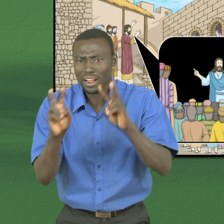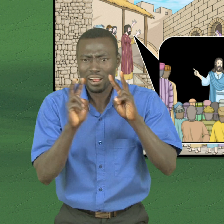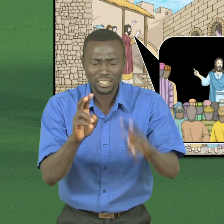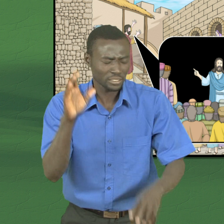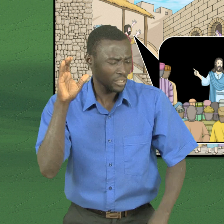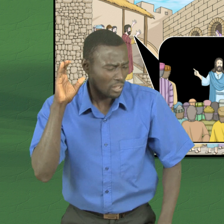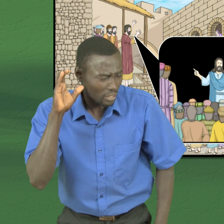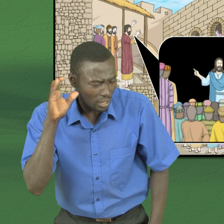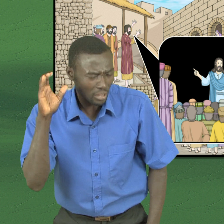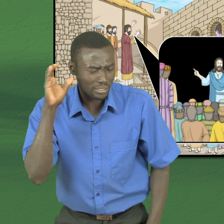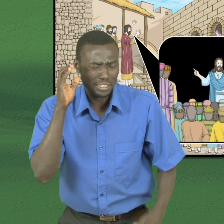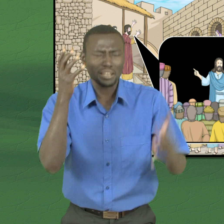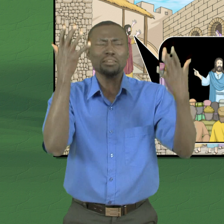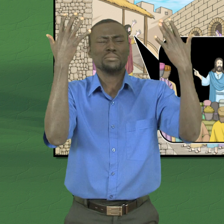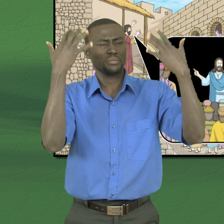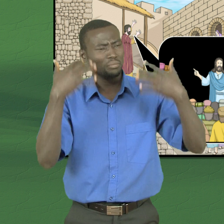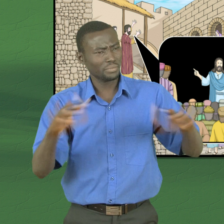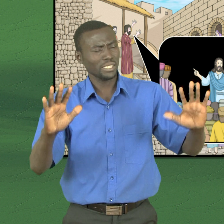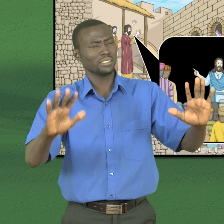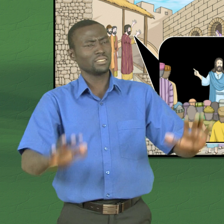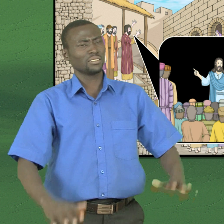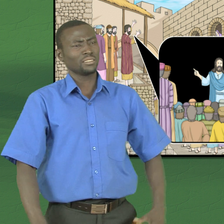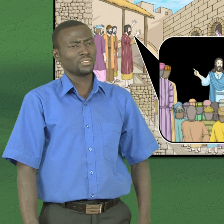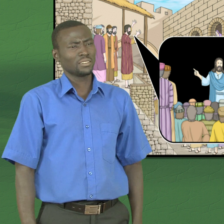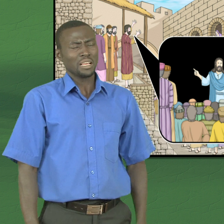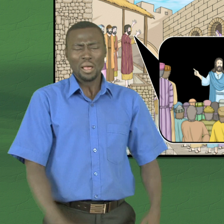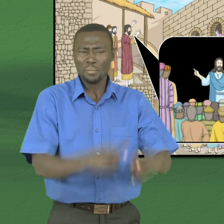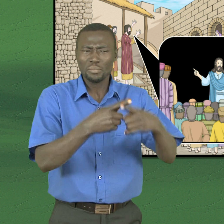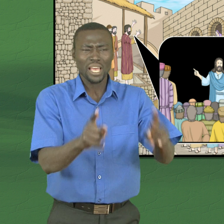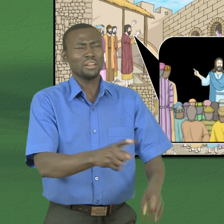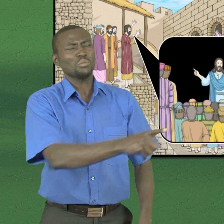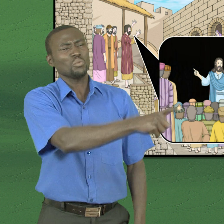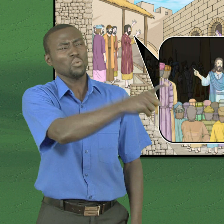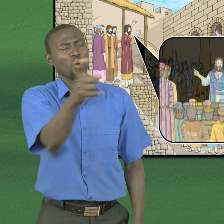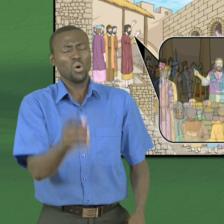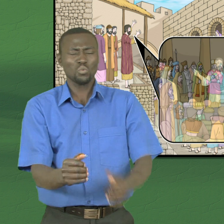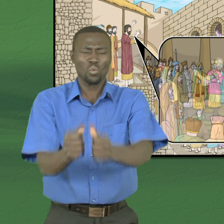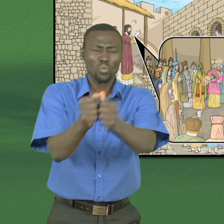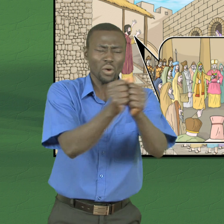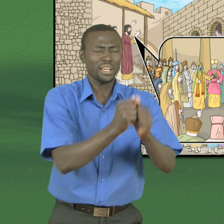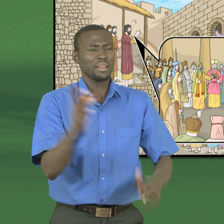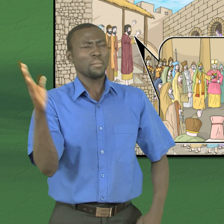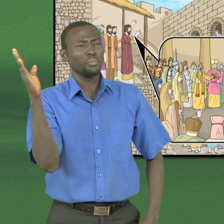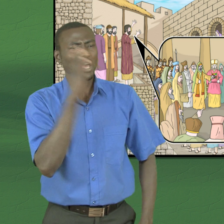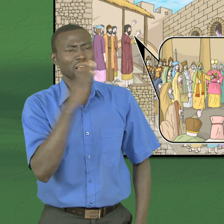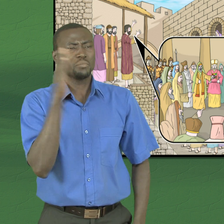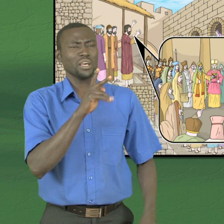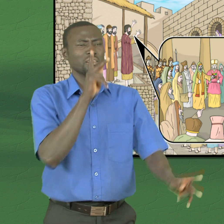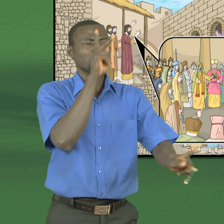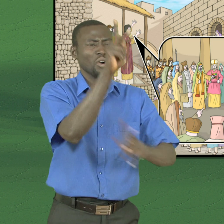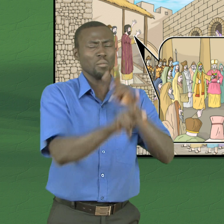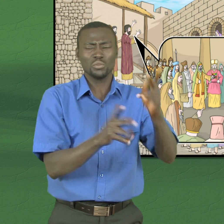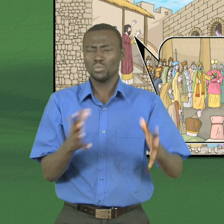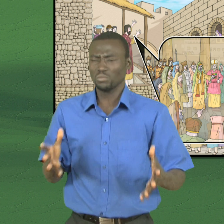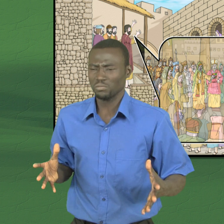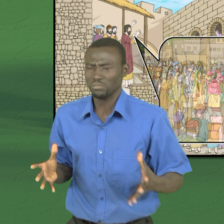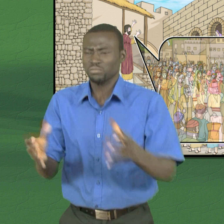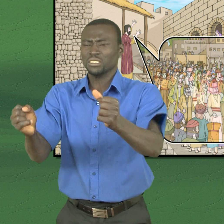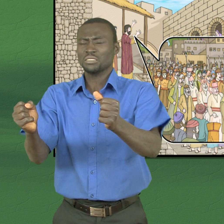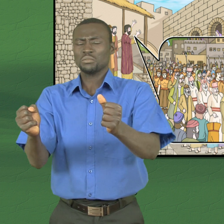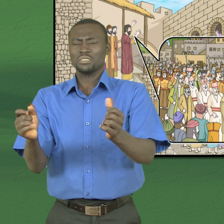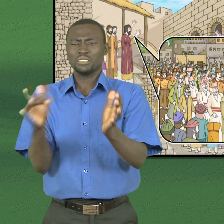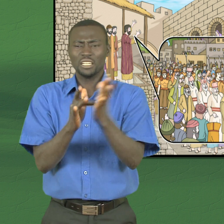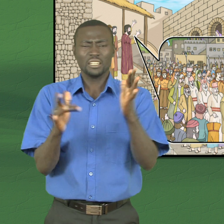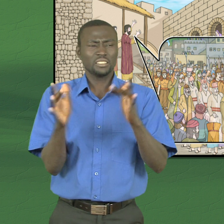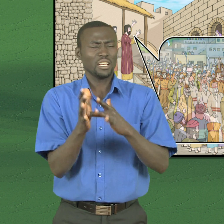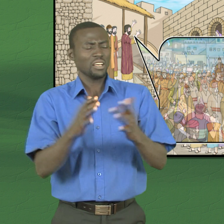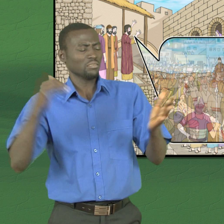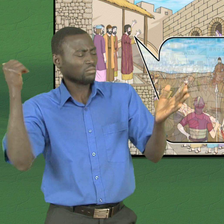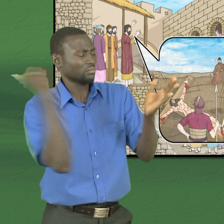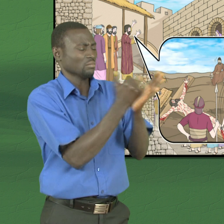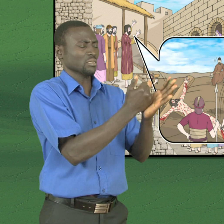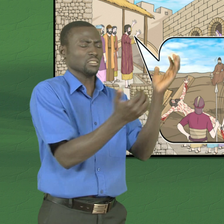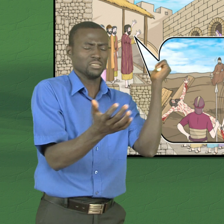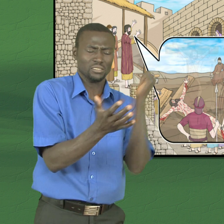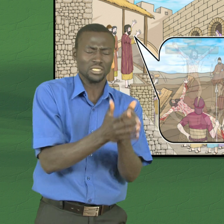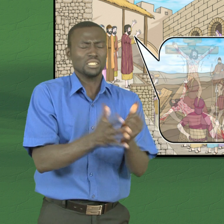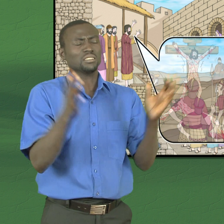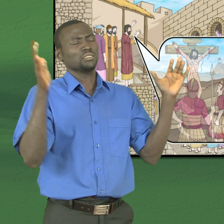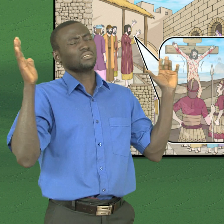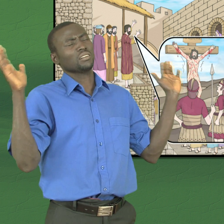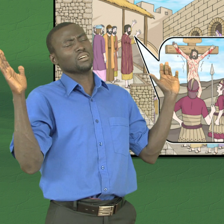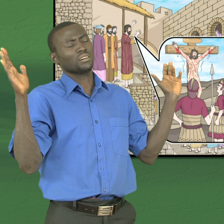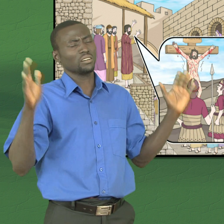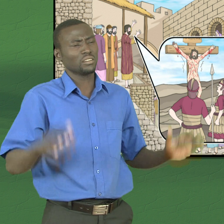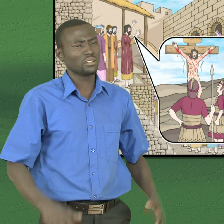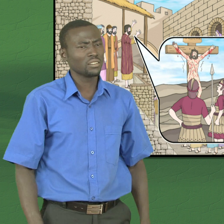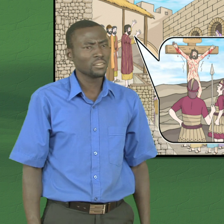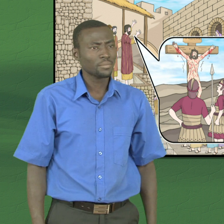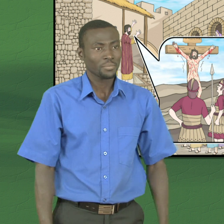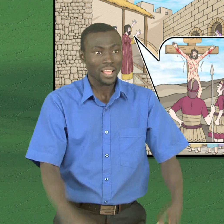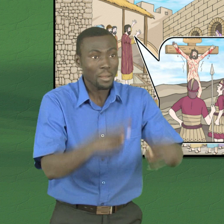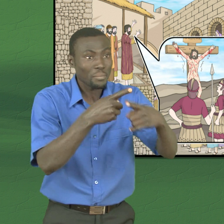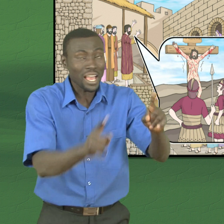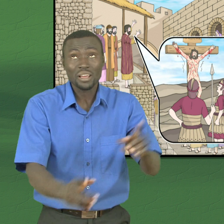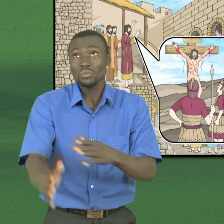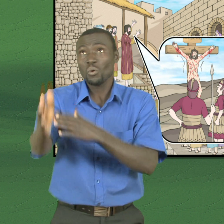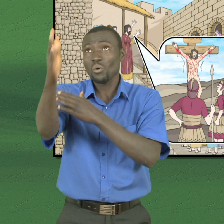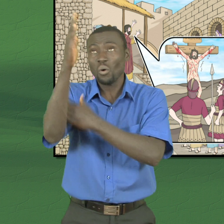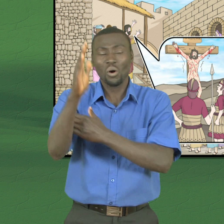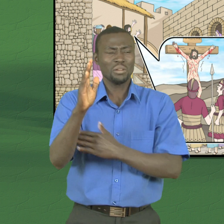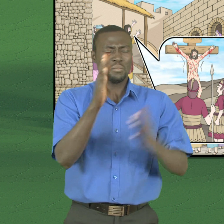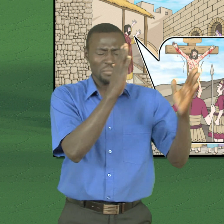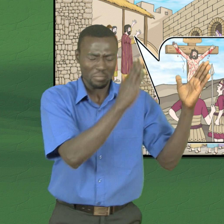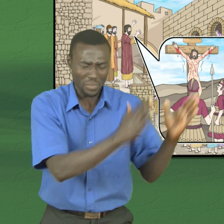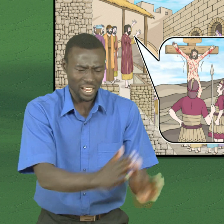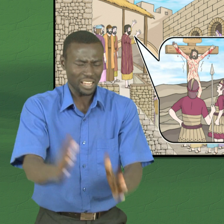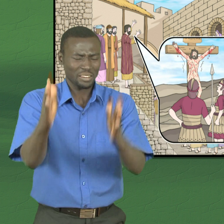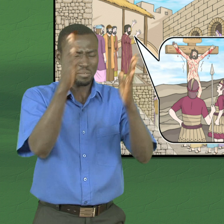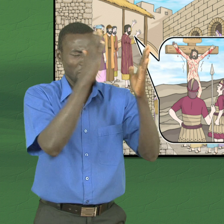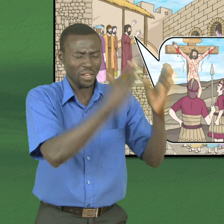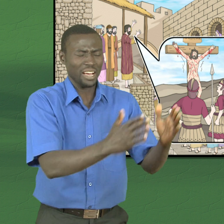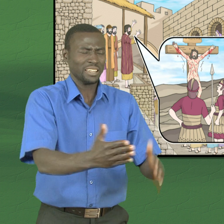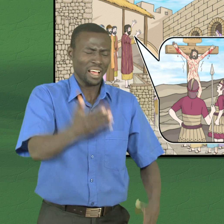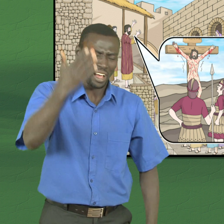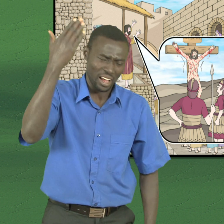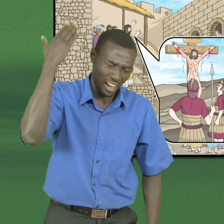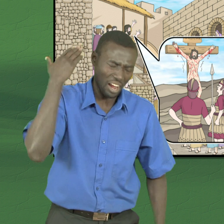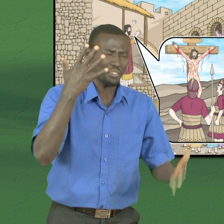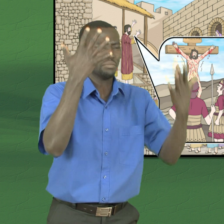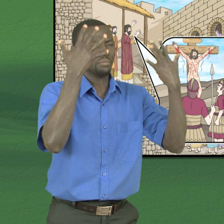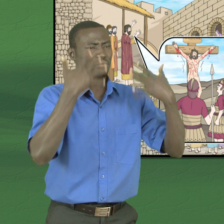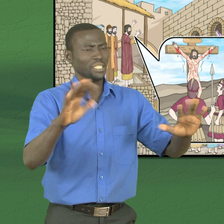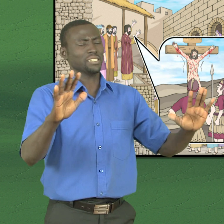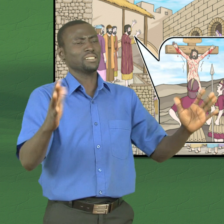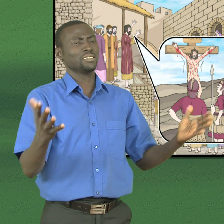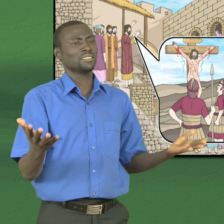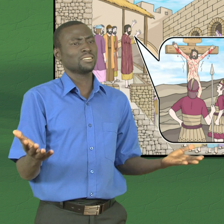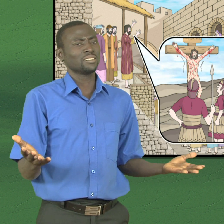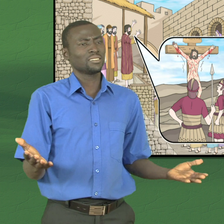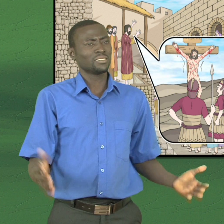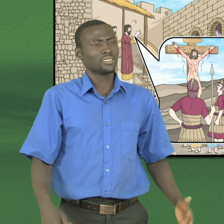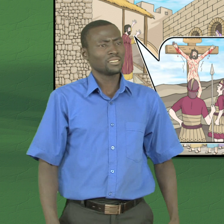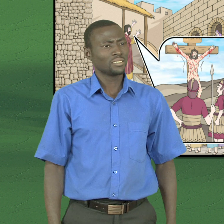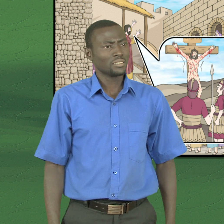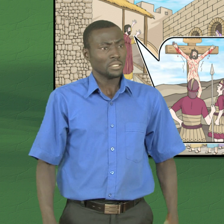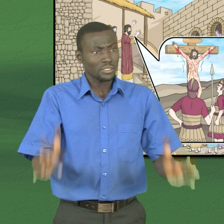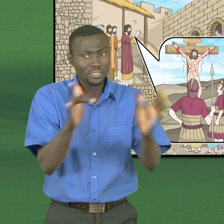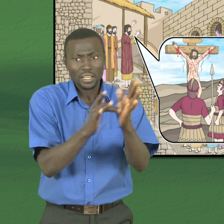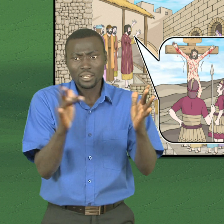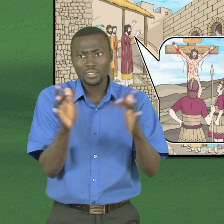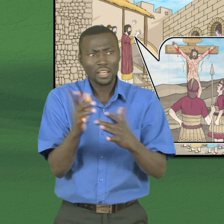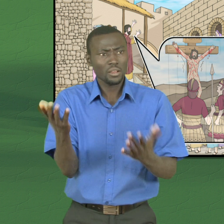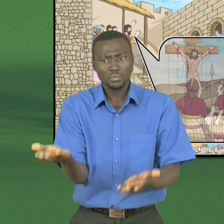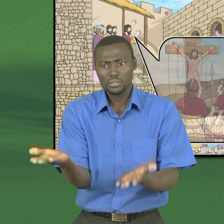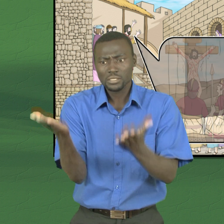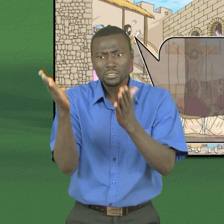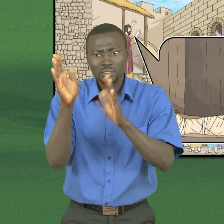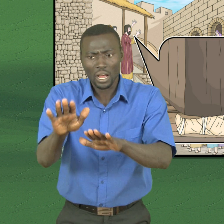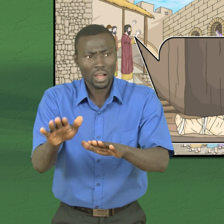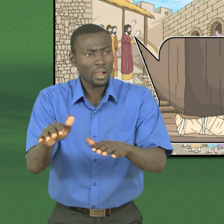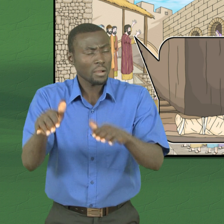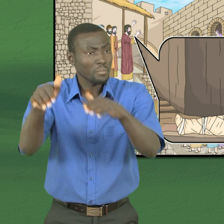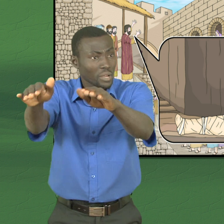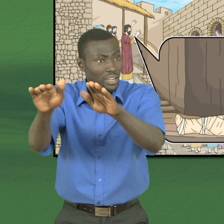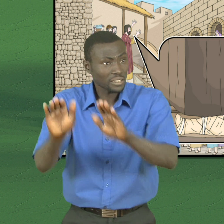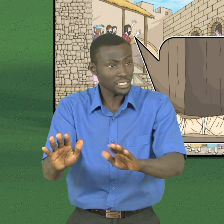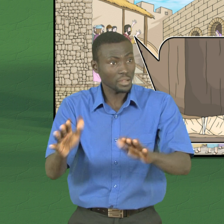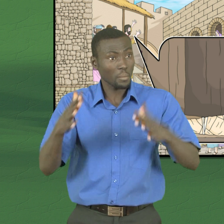He was delivered up by God’s set plan and foreknowledge, and you, by the hands of the lawless, put Him to death by nailing Him to the cross.